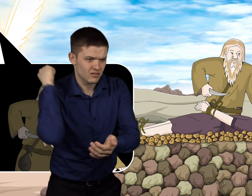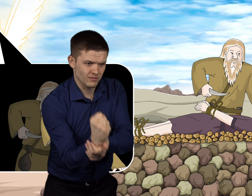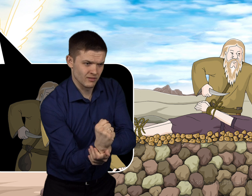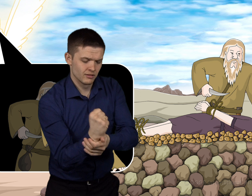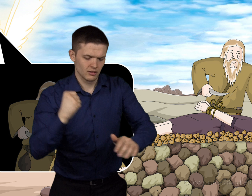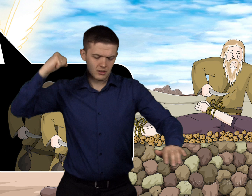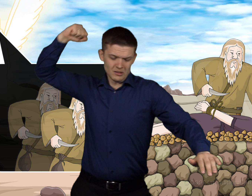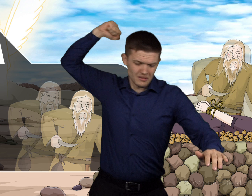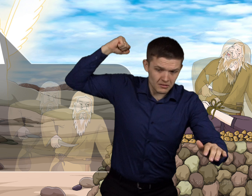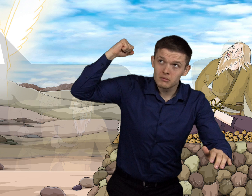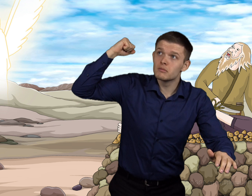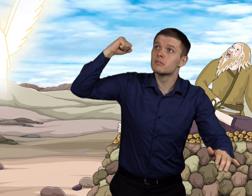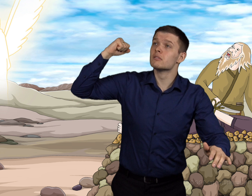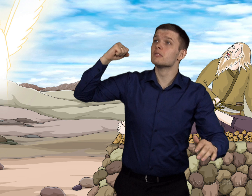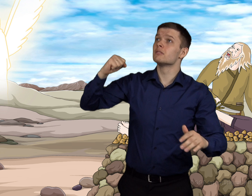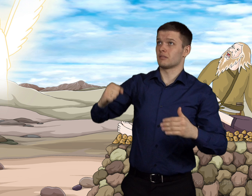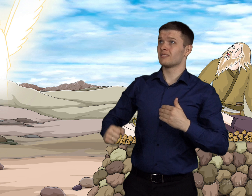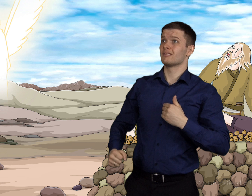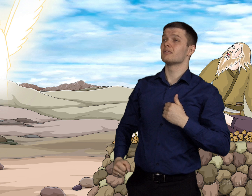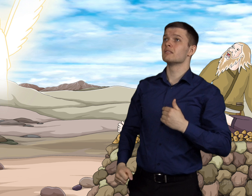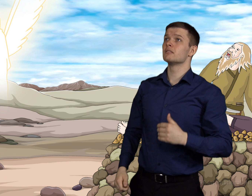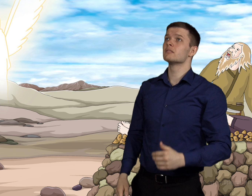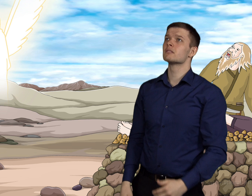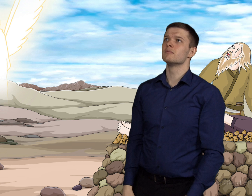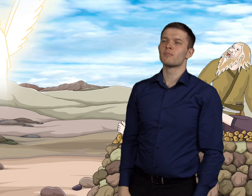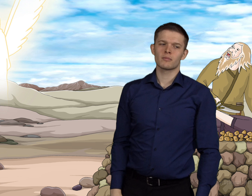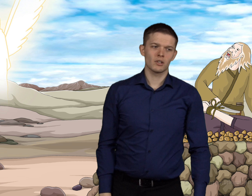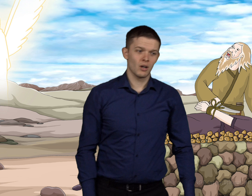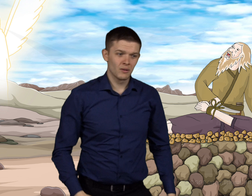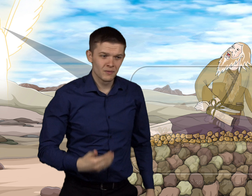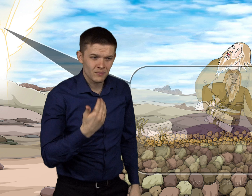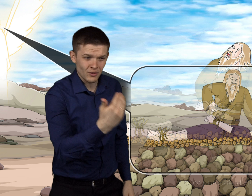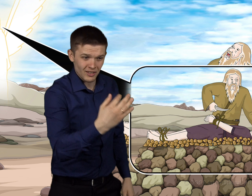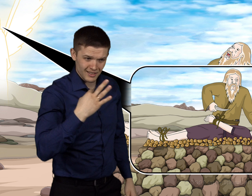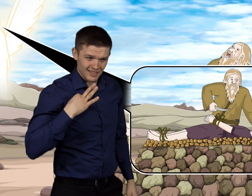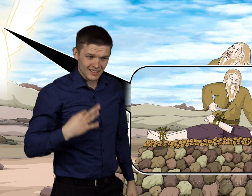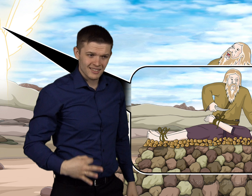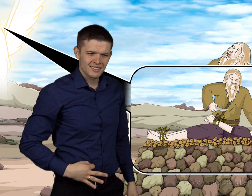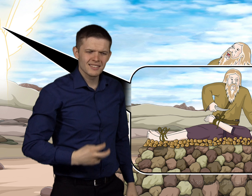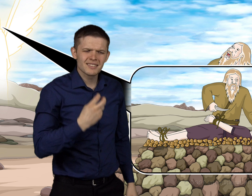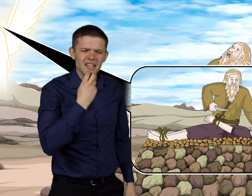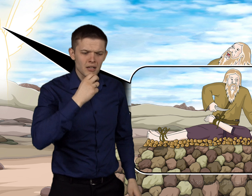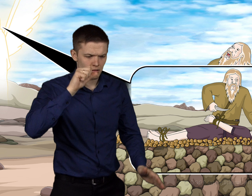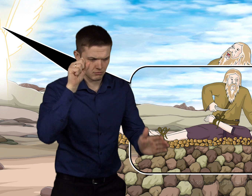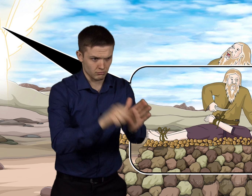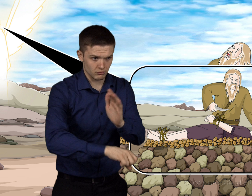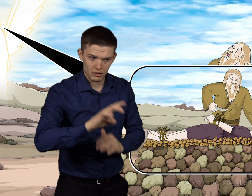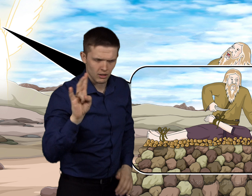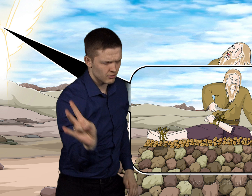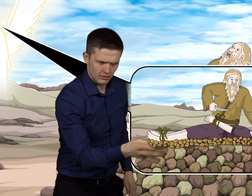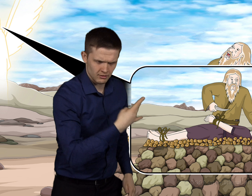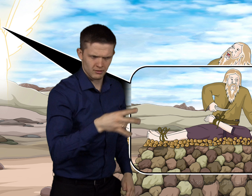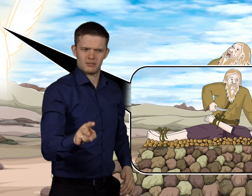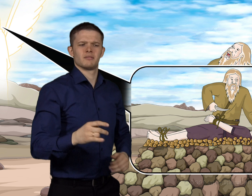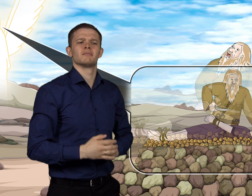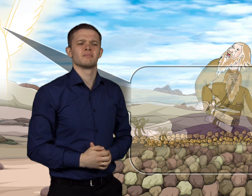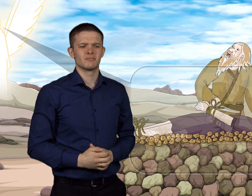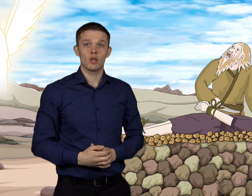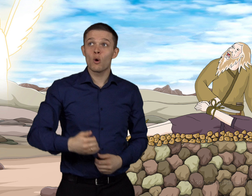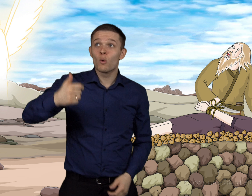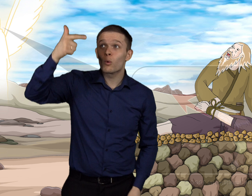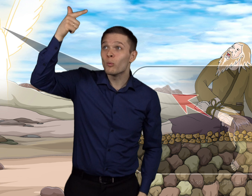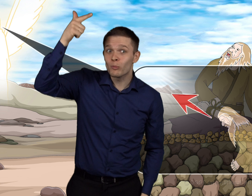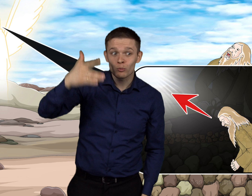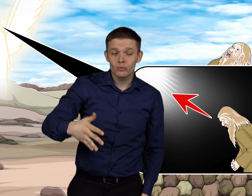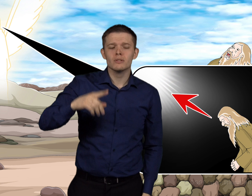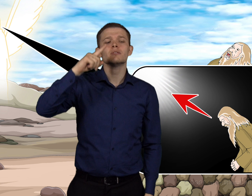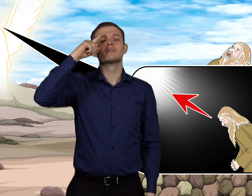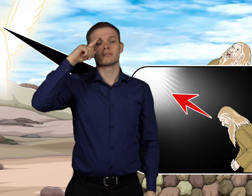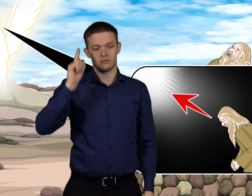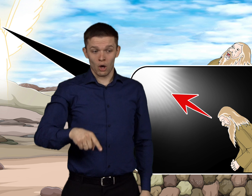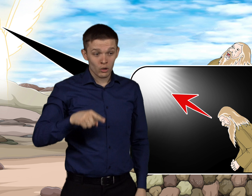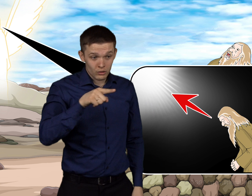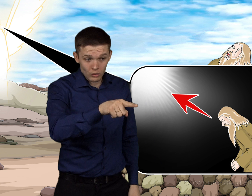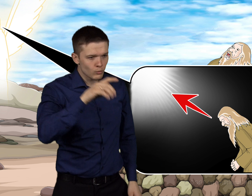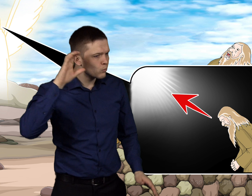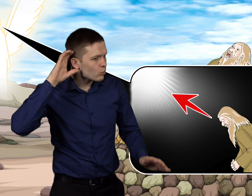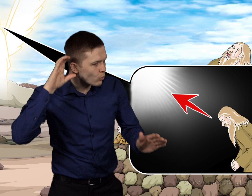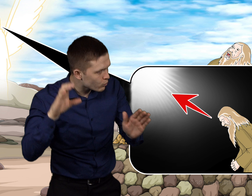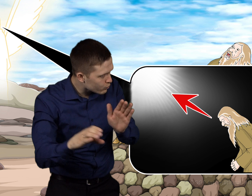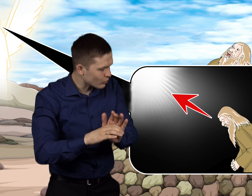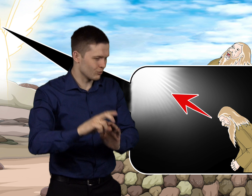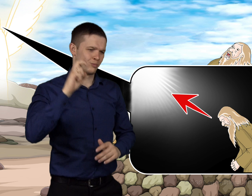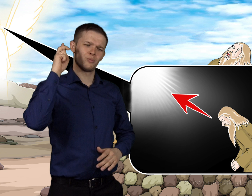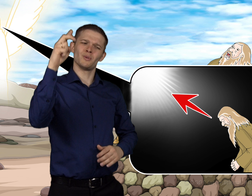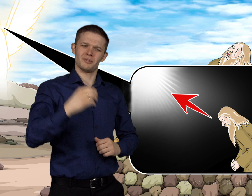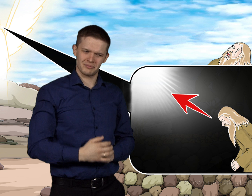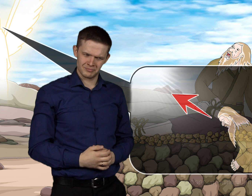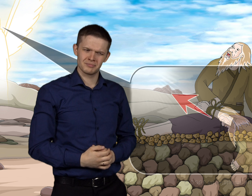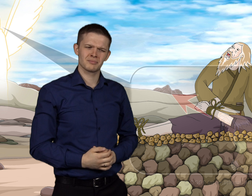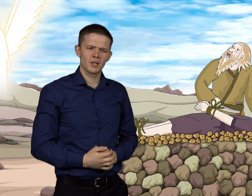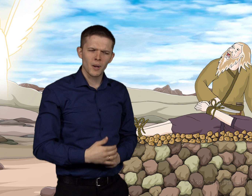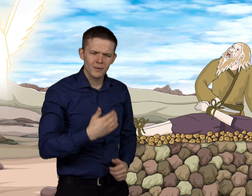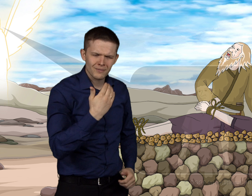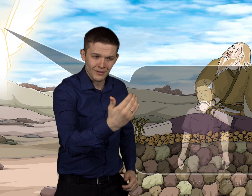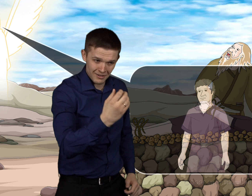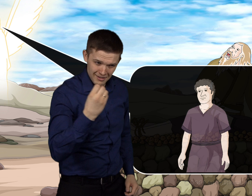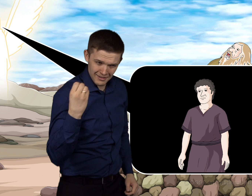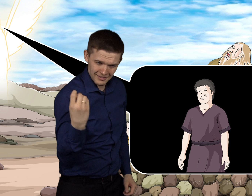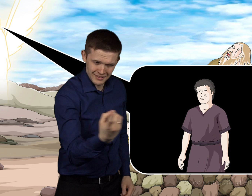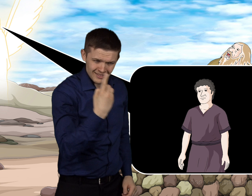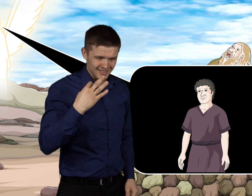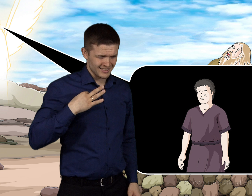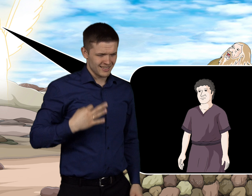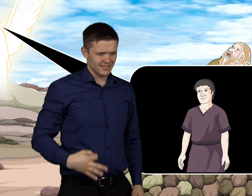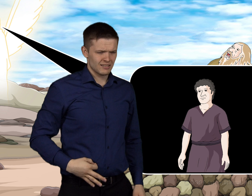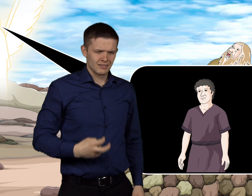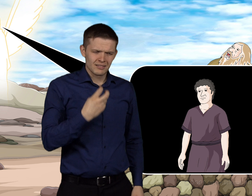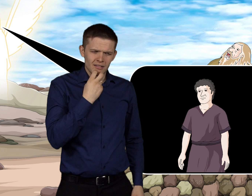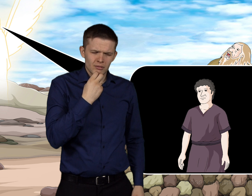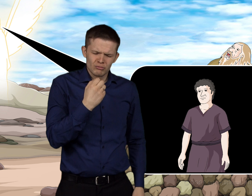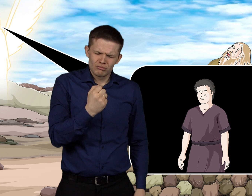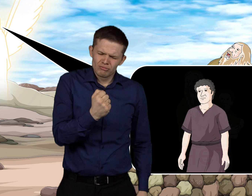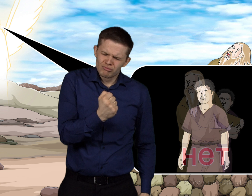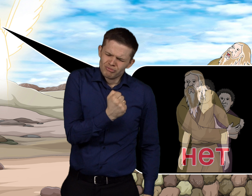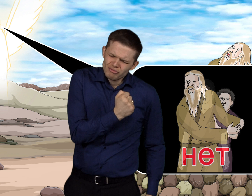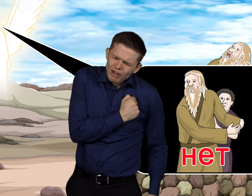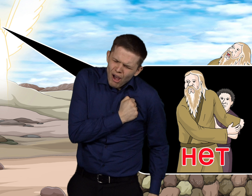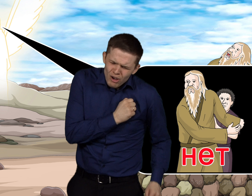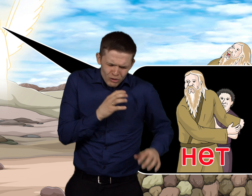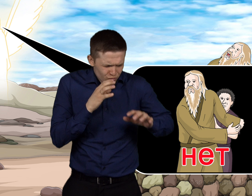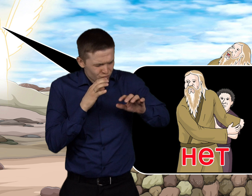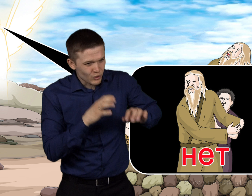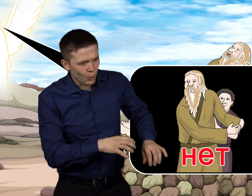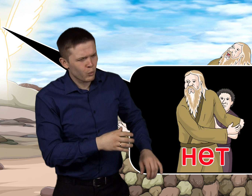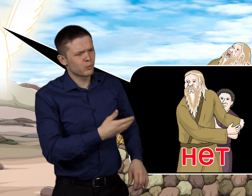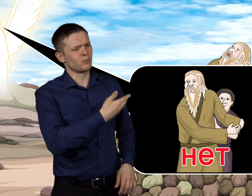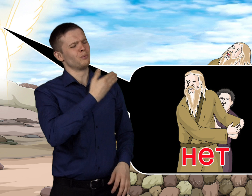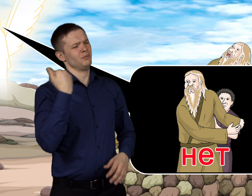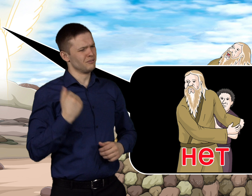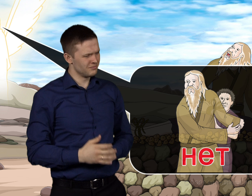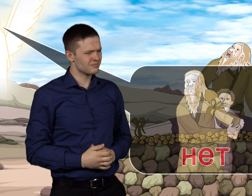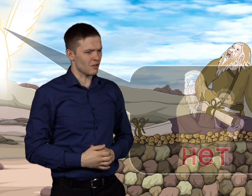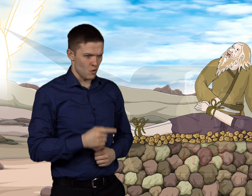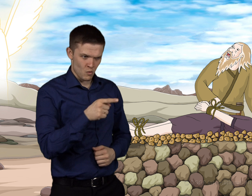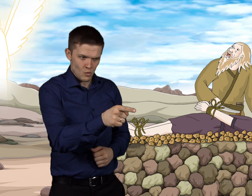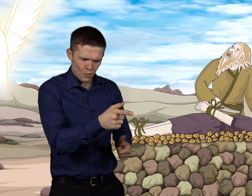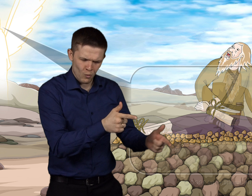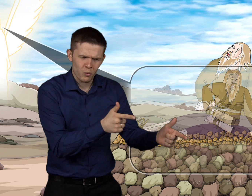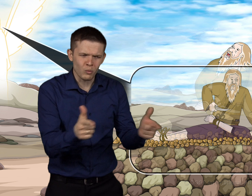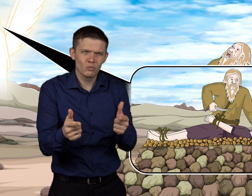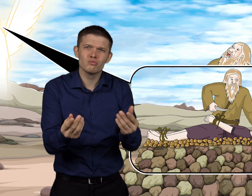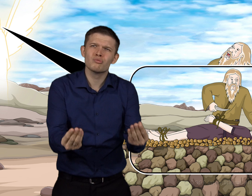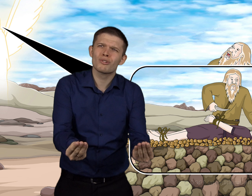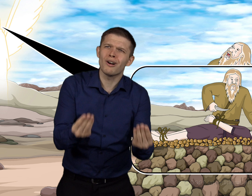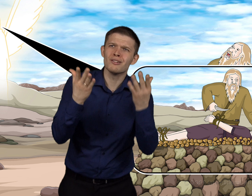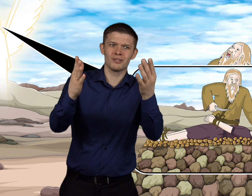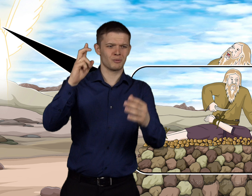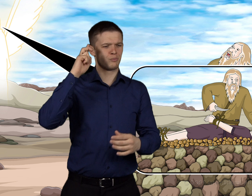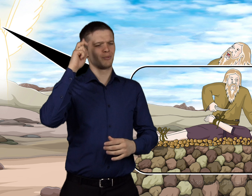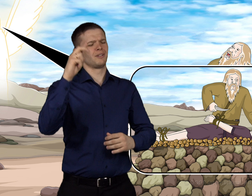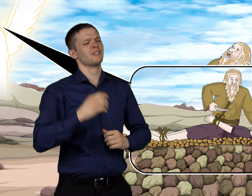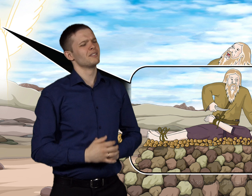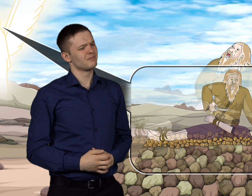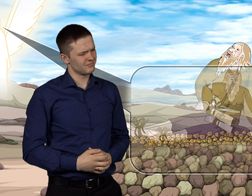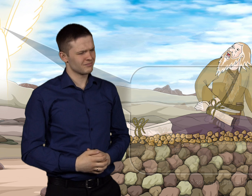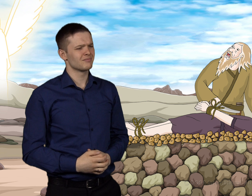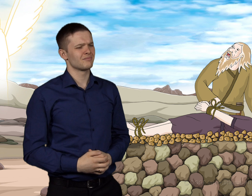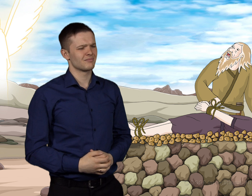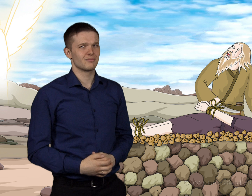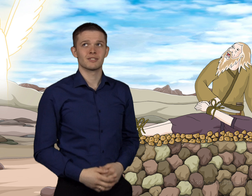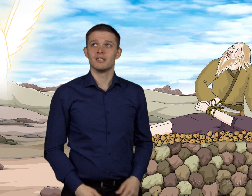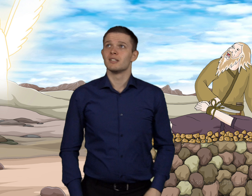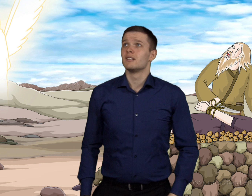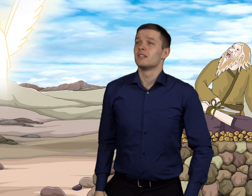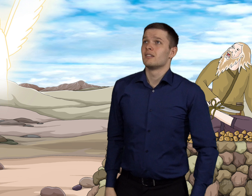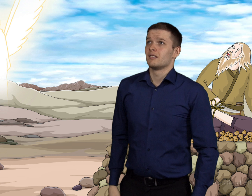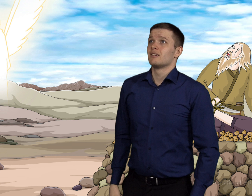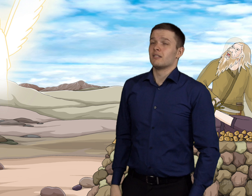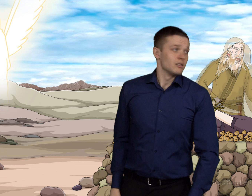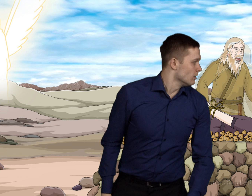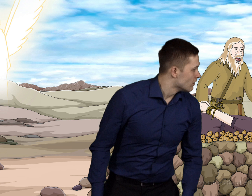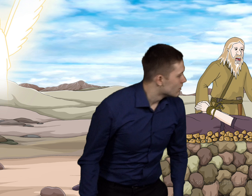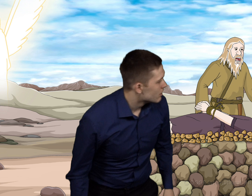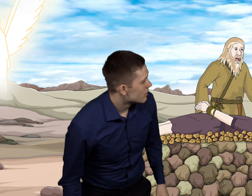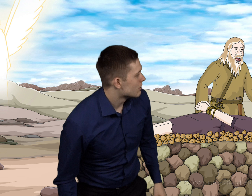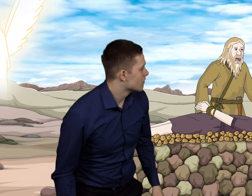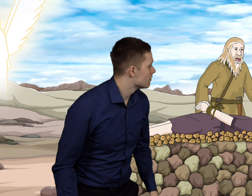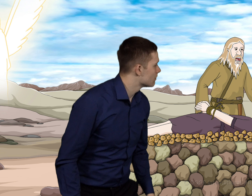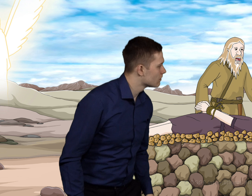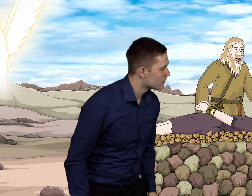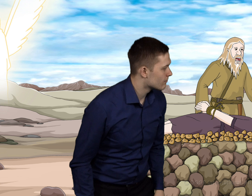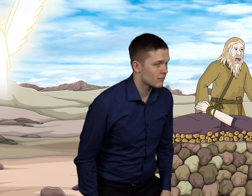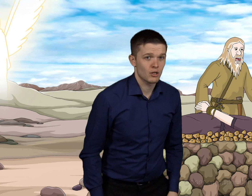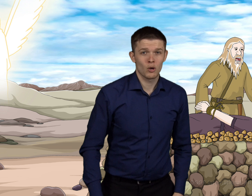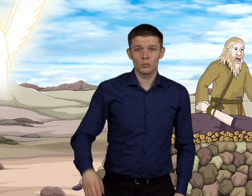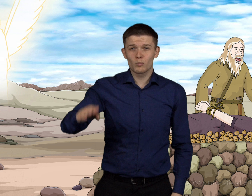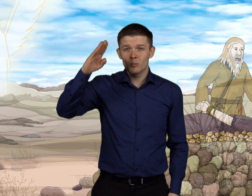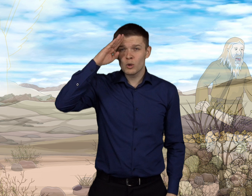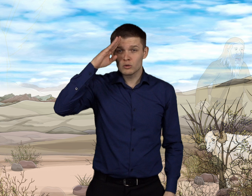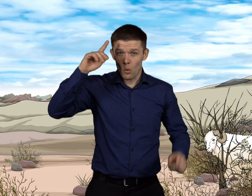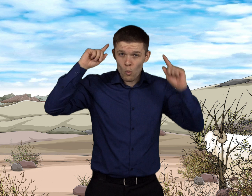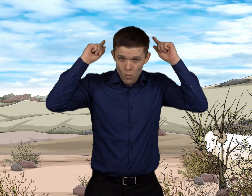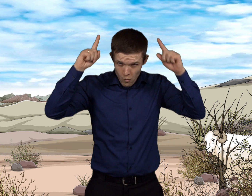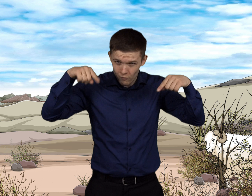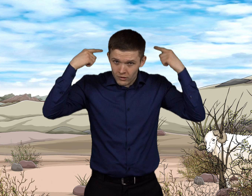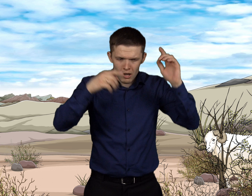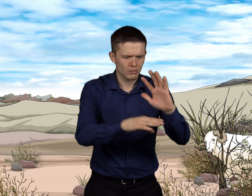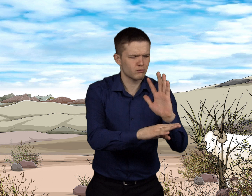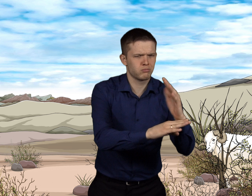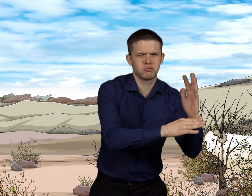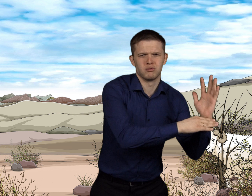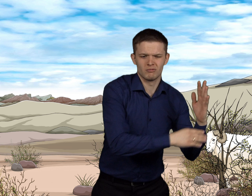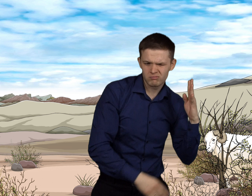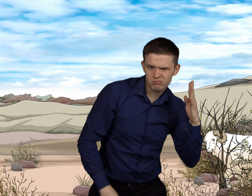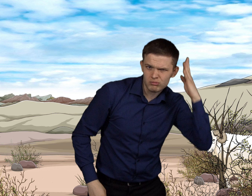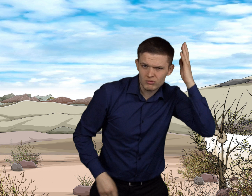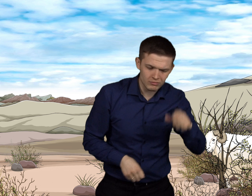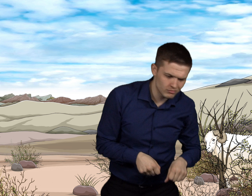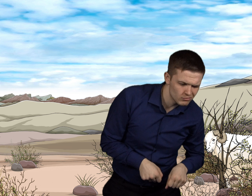“Do not lay a hand on the boy or do anything to him,” said the angel, “for now I know that you fear God, since you have not withheld your only son from me.”